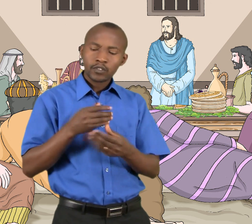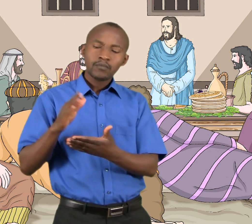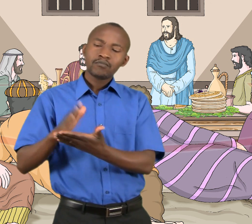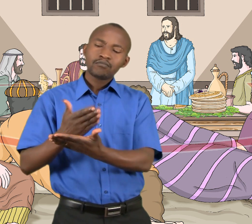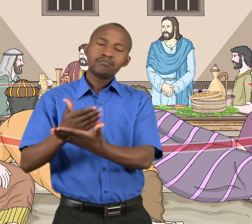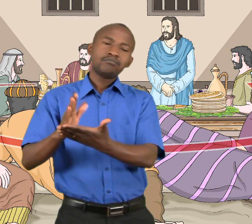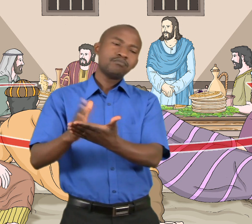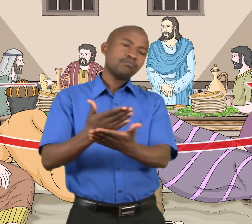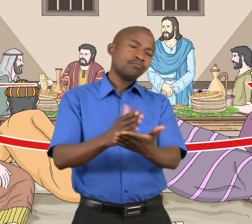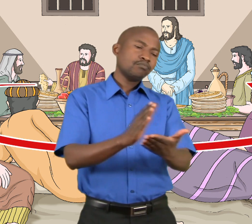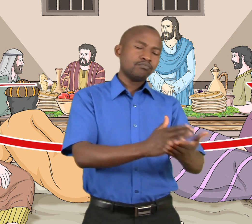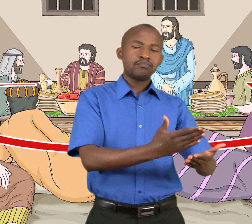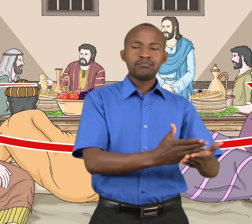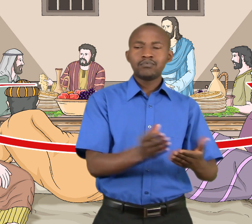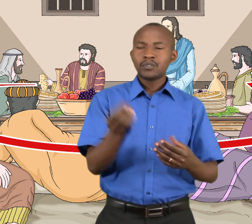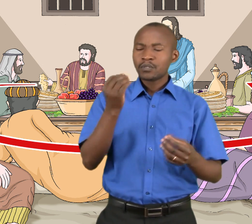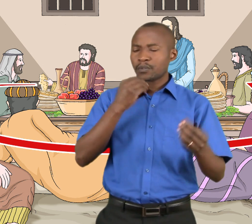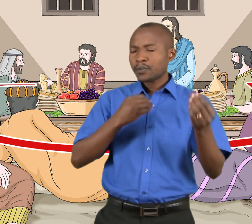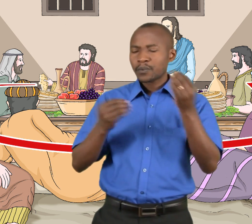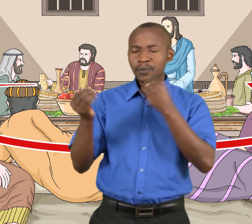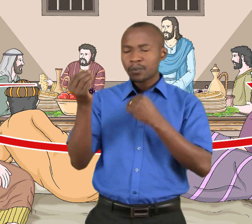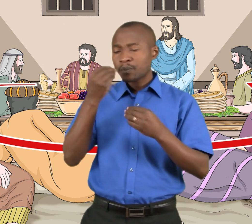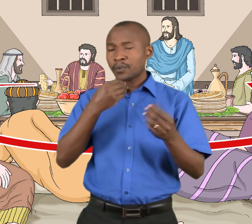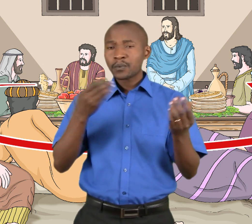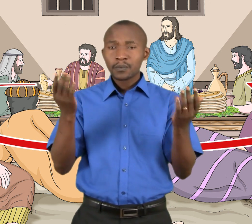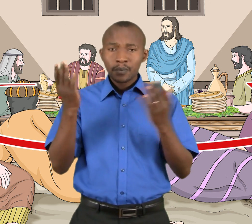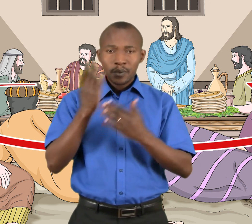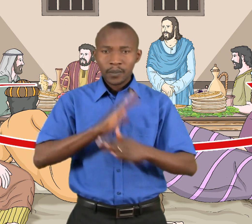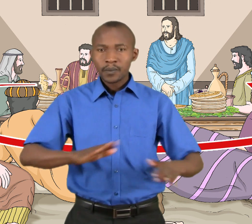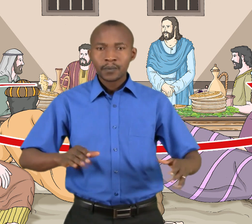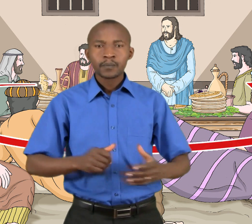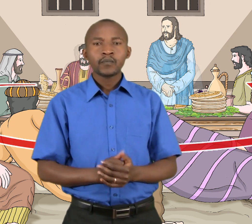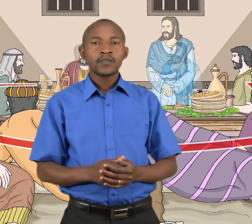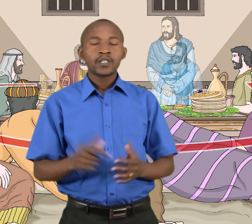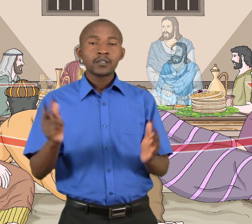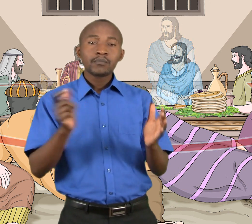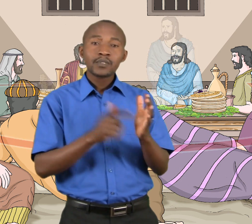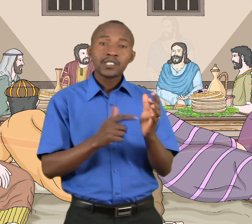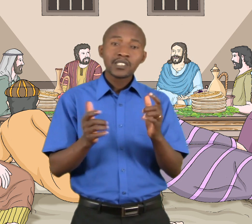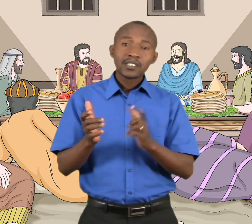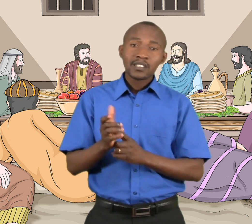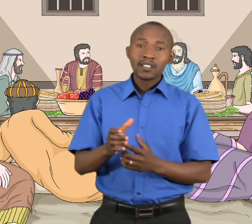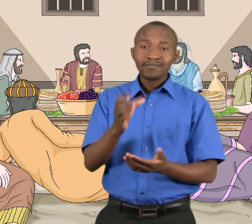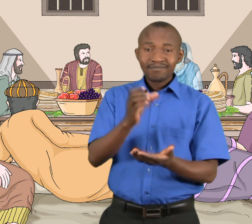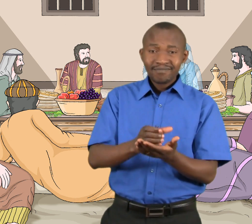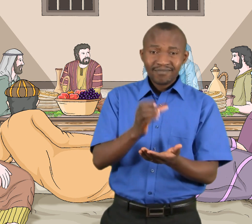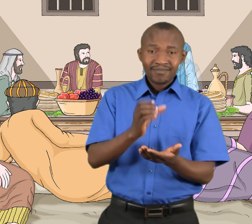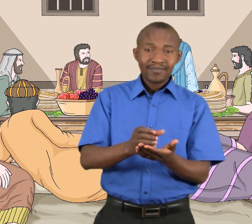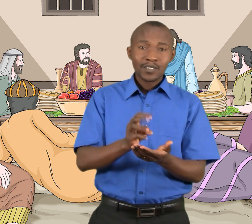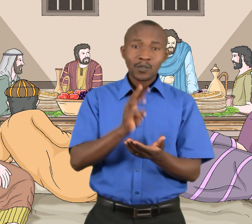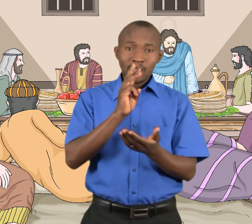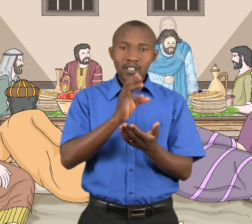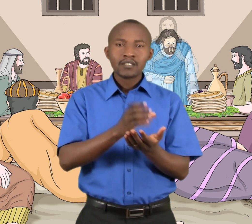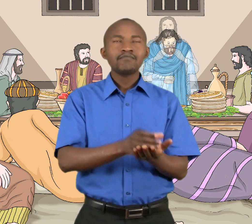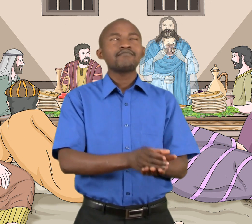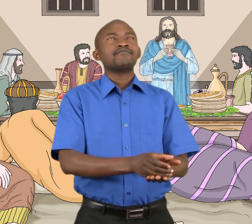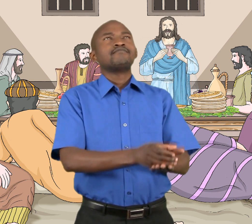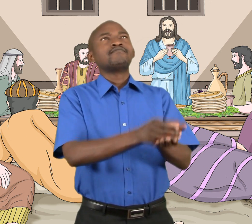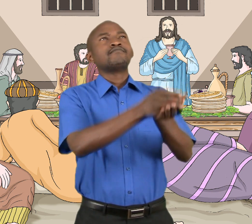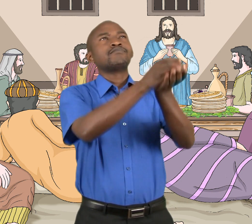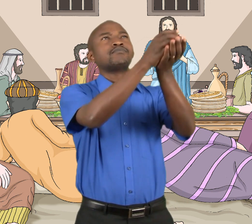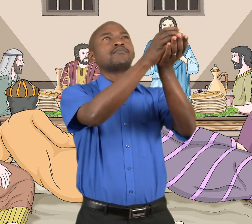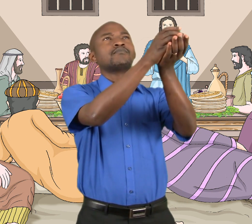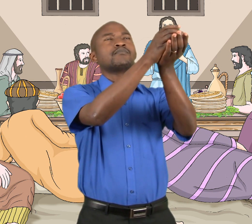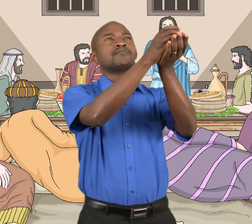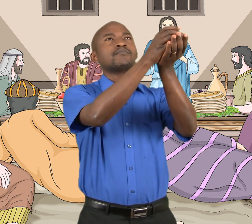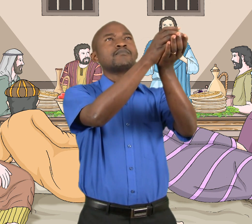this is My body.”